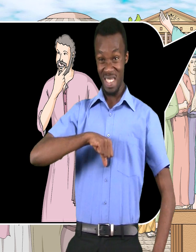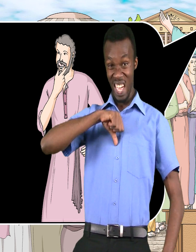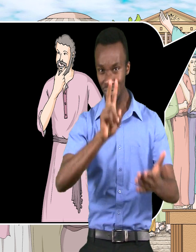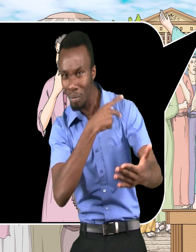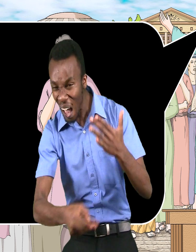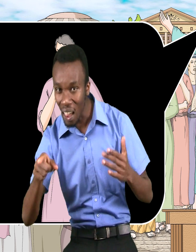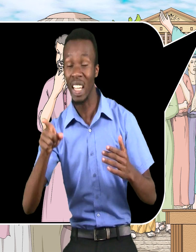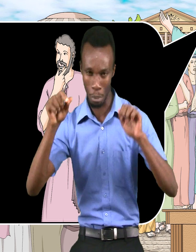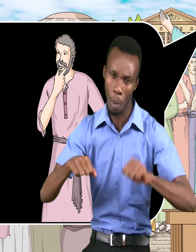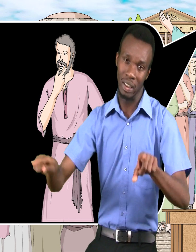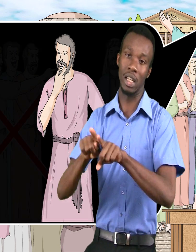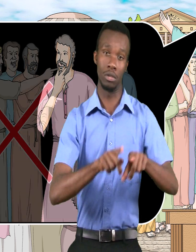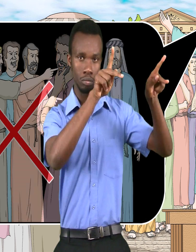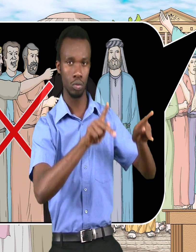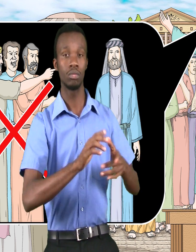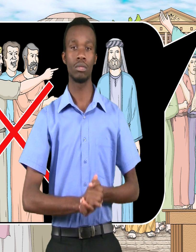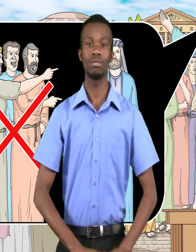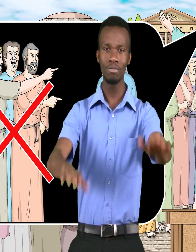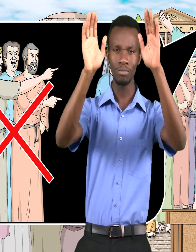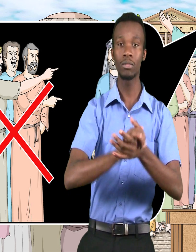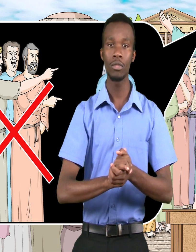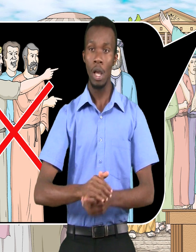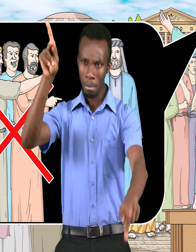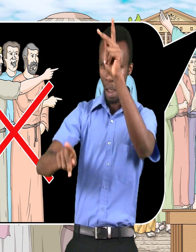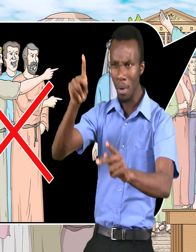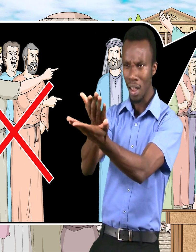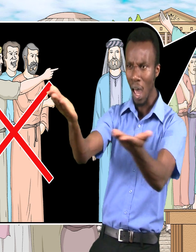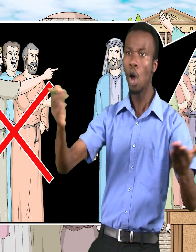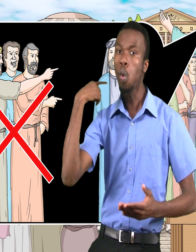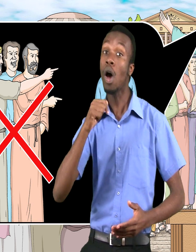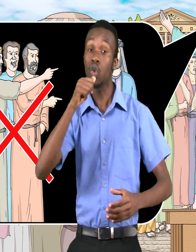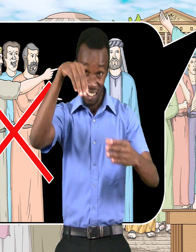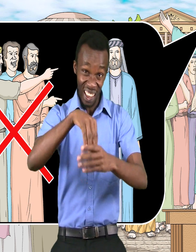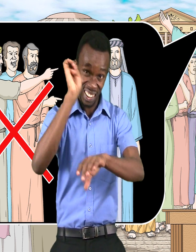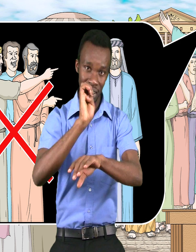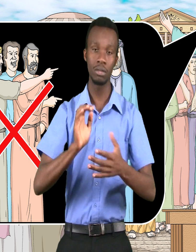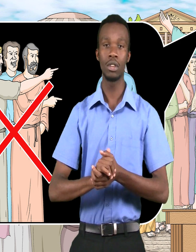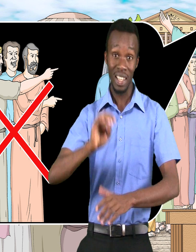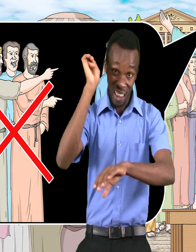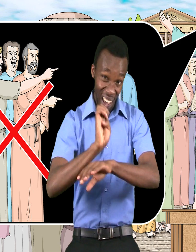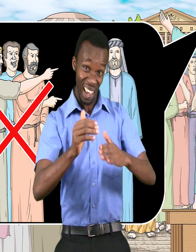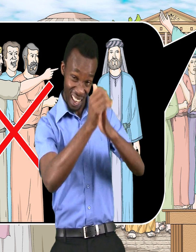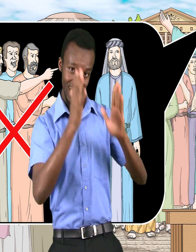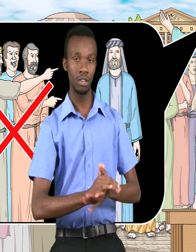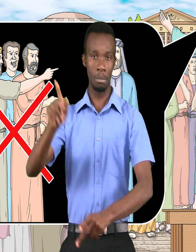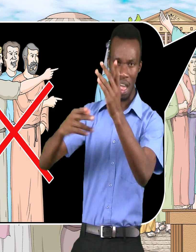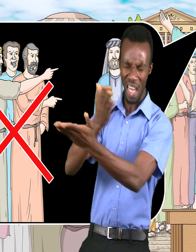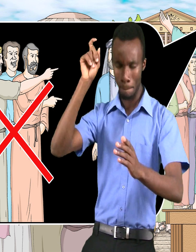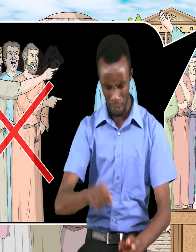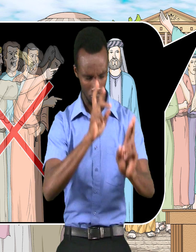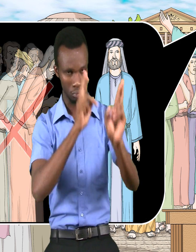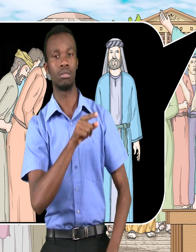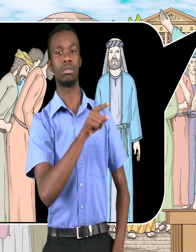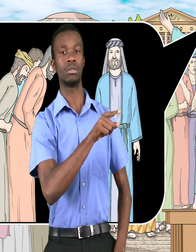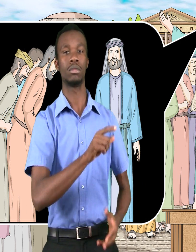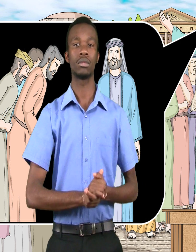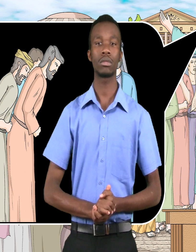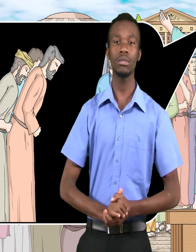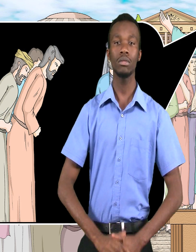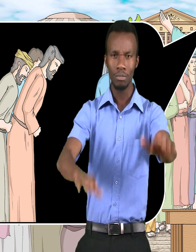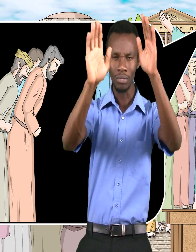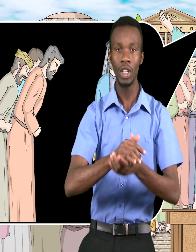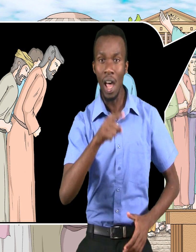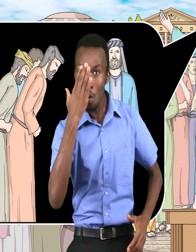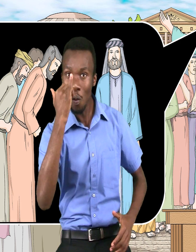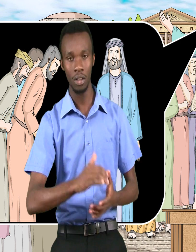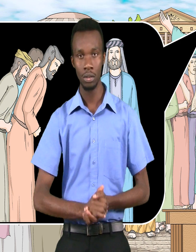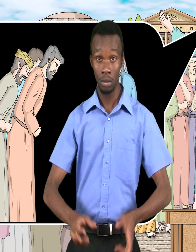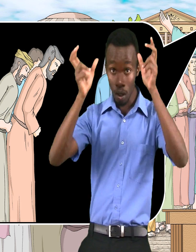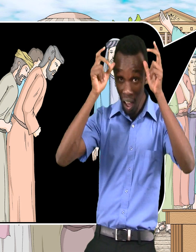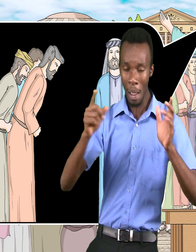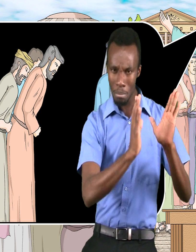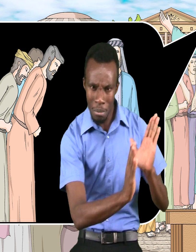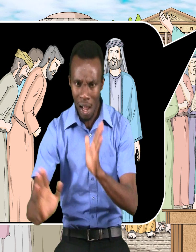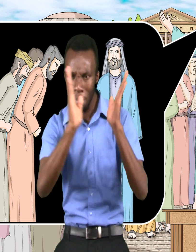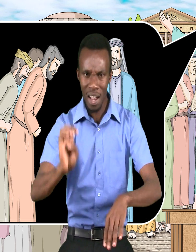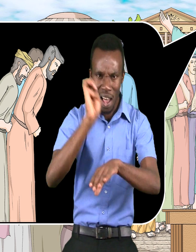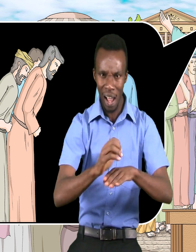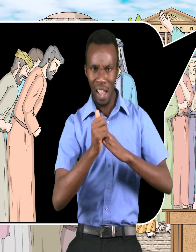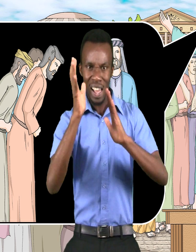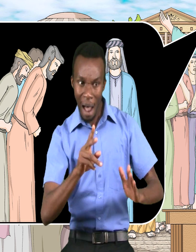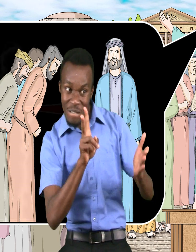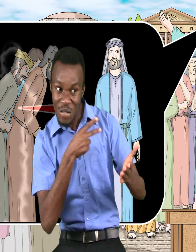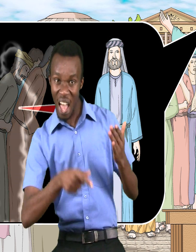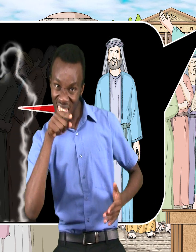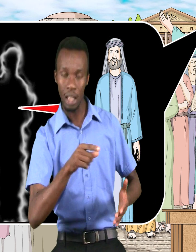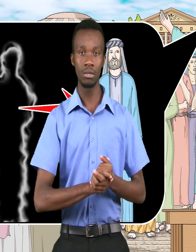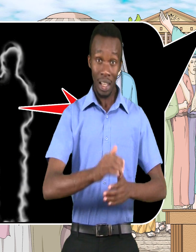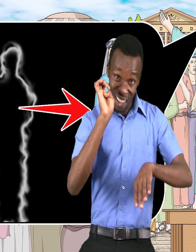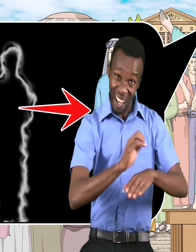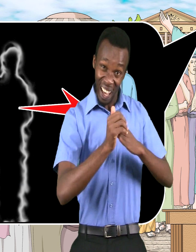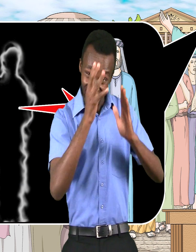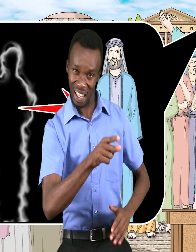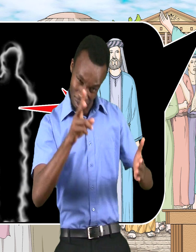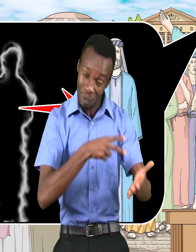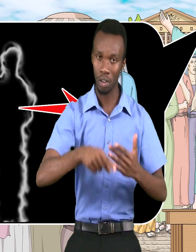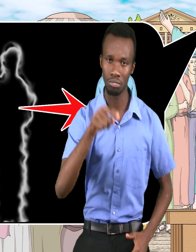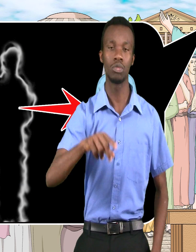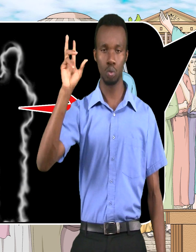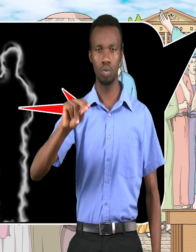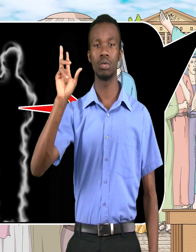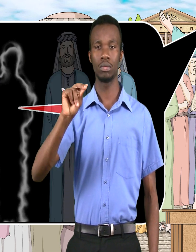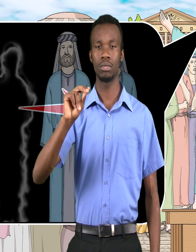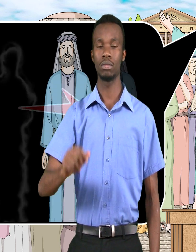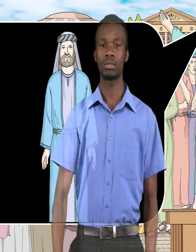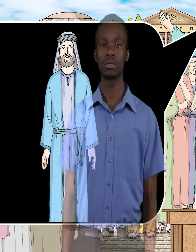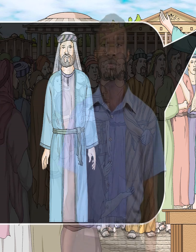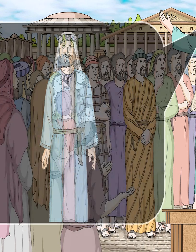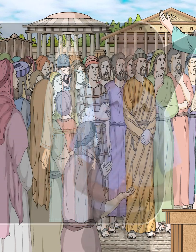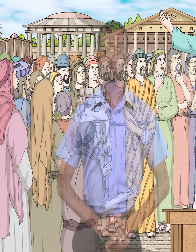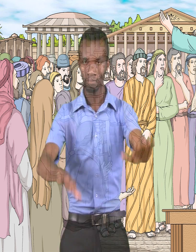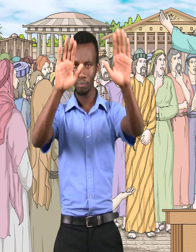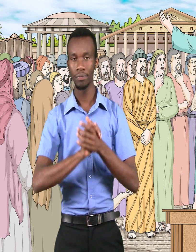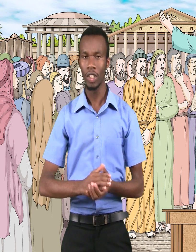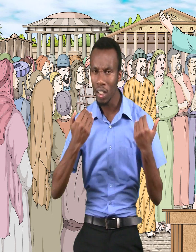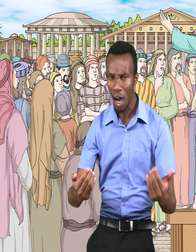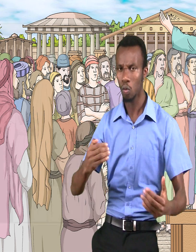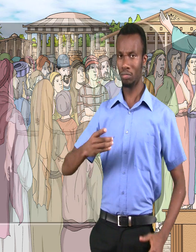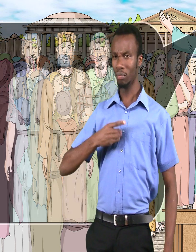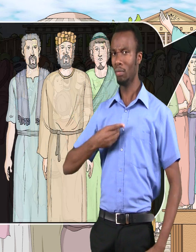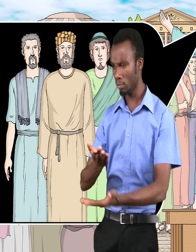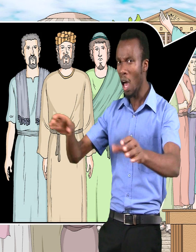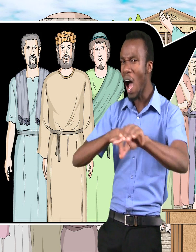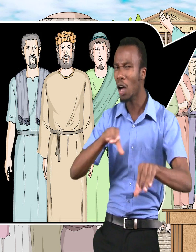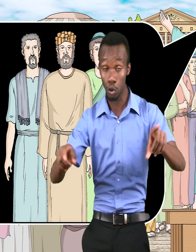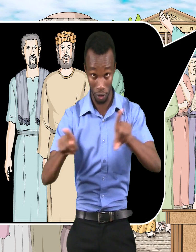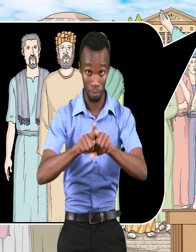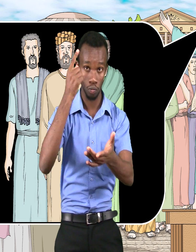Furthermore, he must have a good reputation with outsiders, so that he will not fall into disgrace and into the snare of the devil.